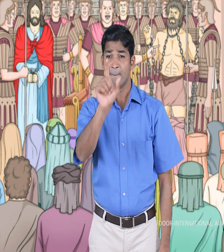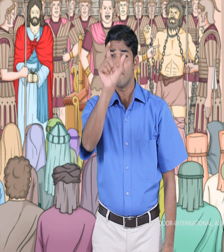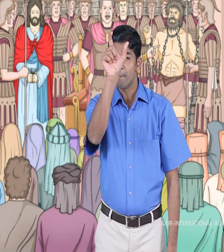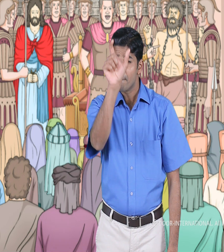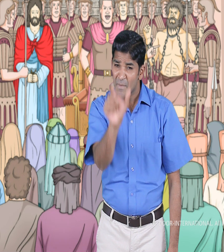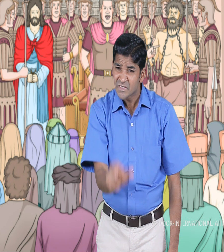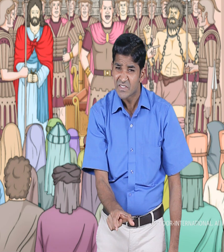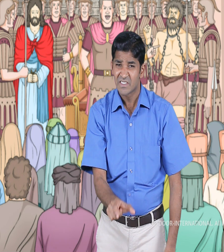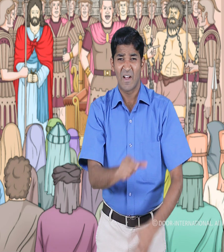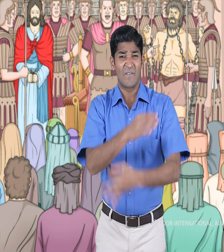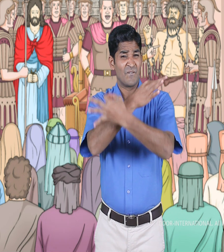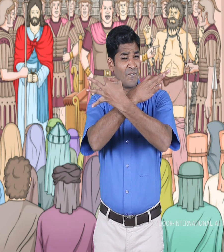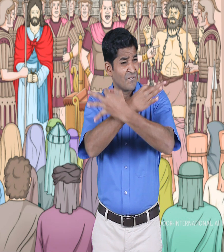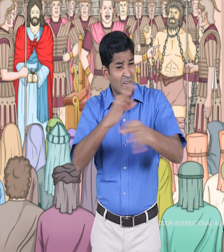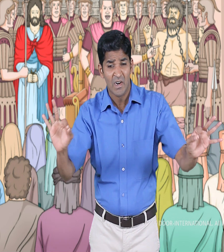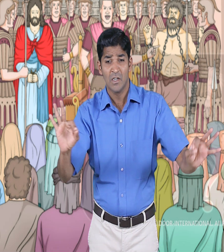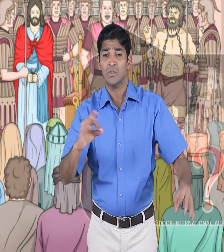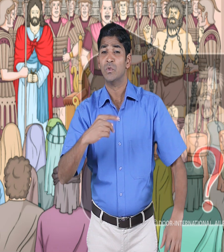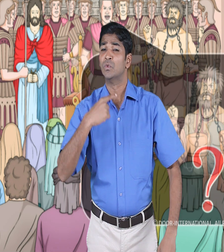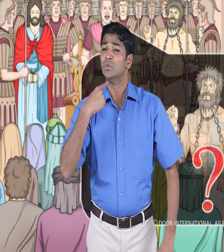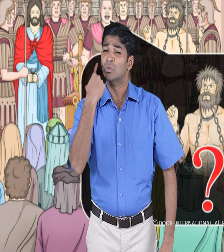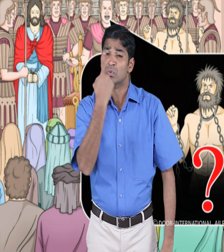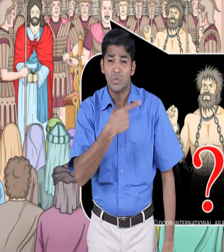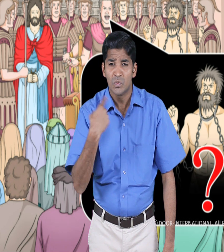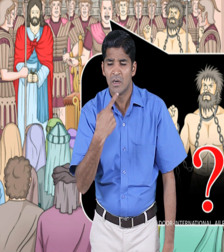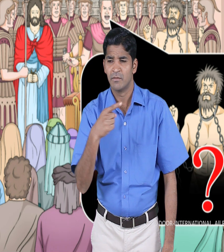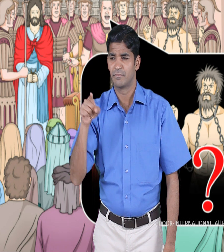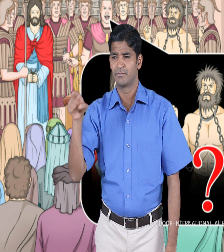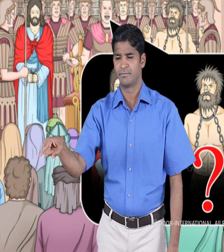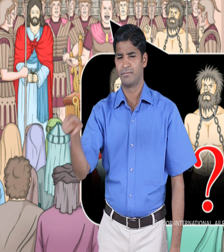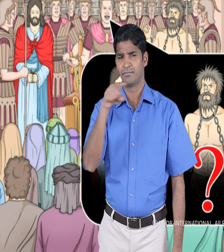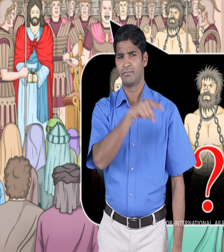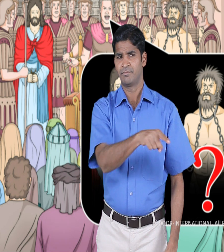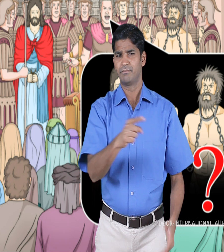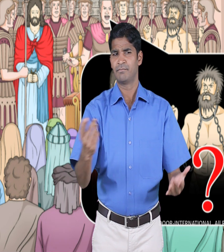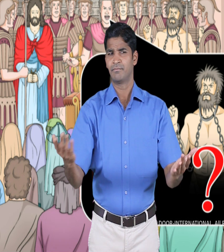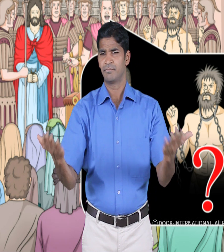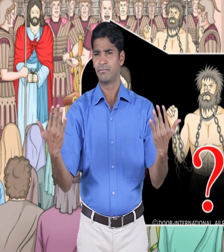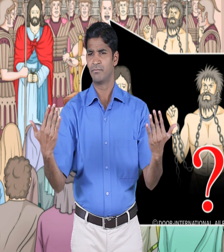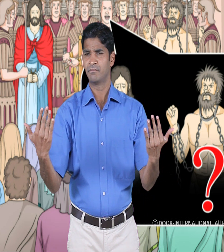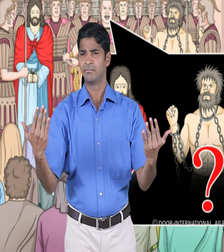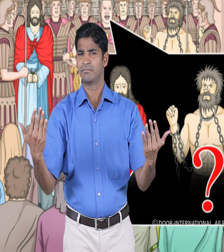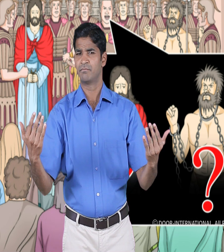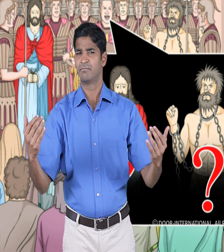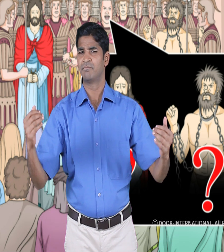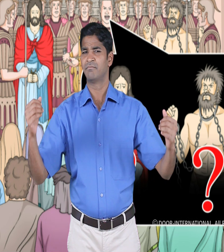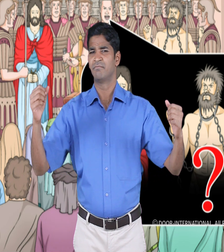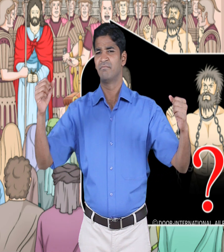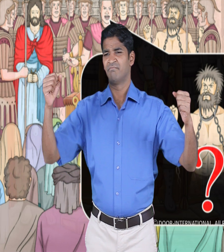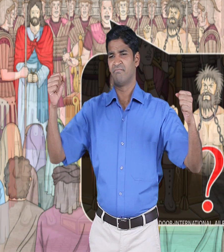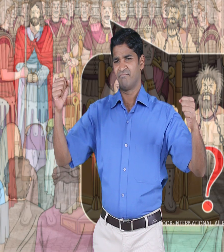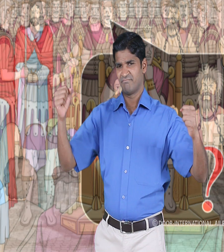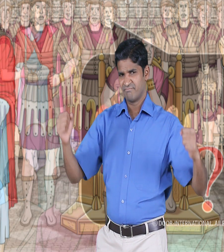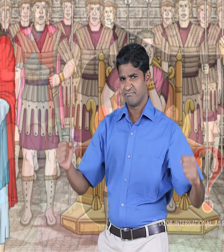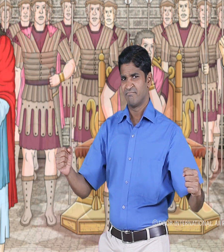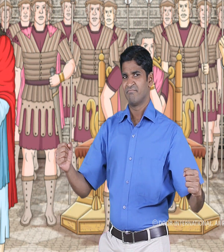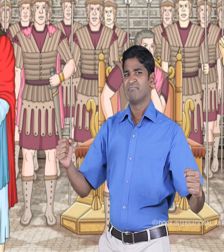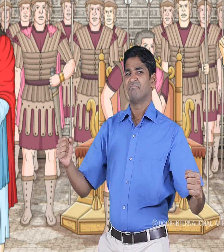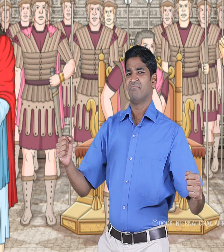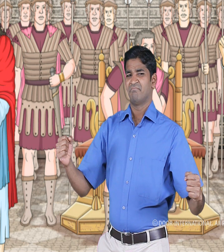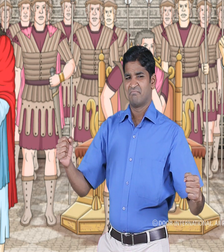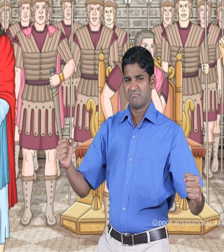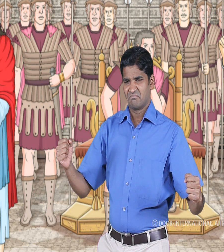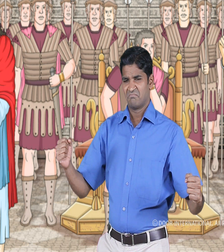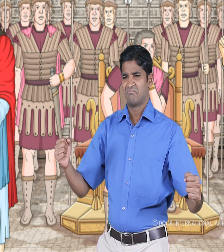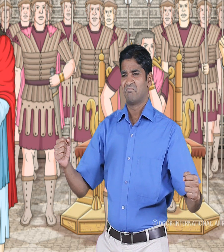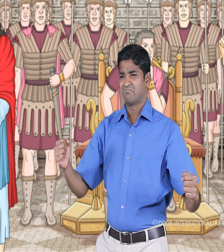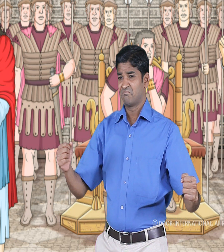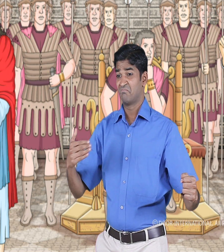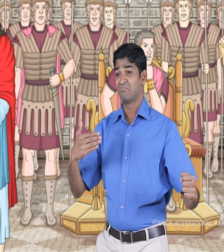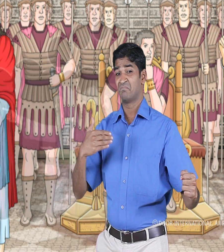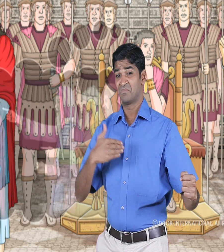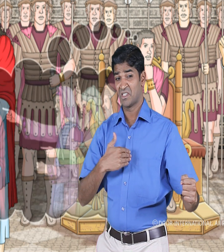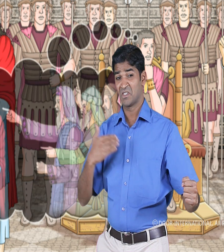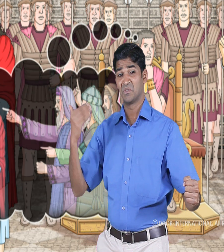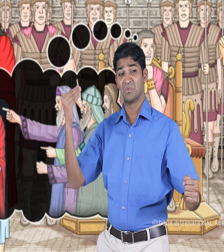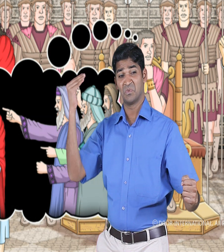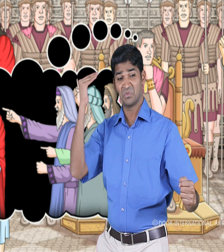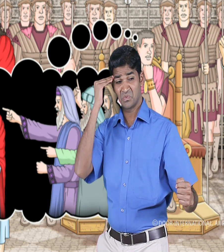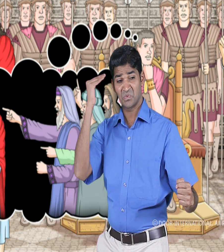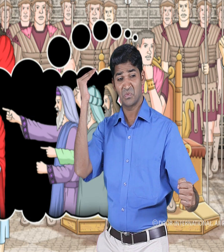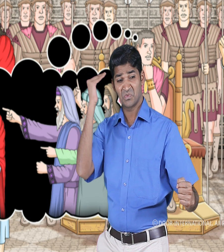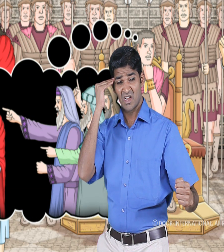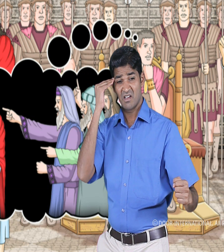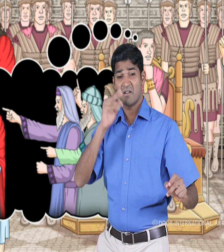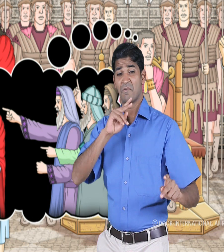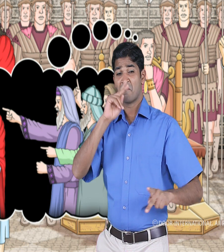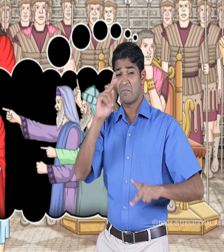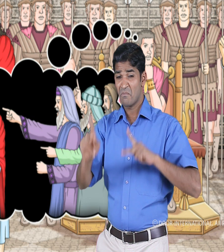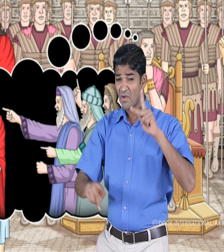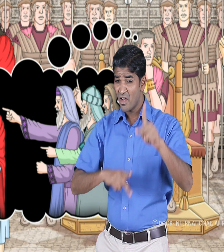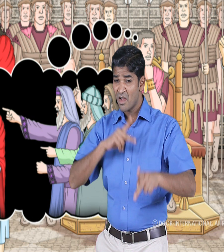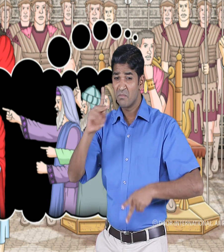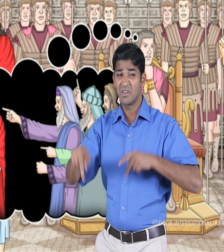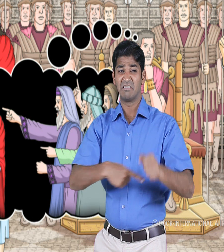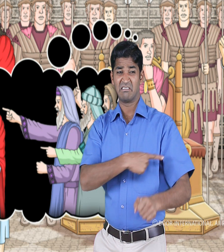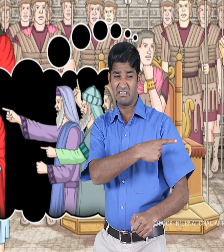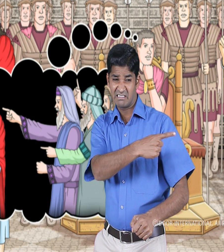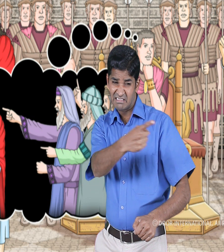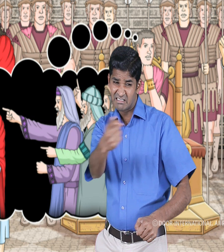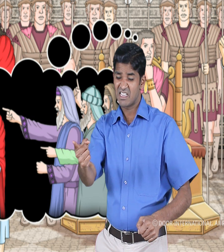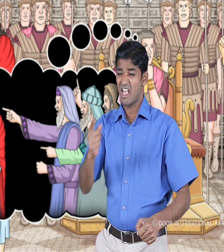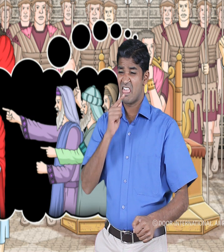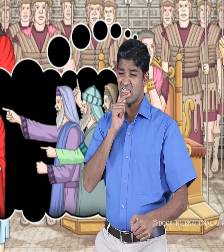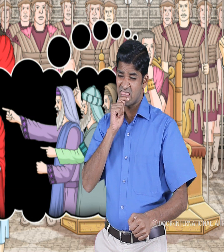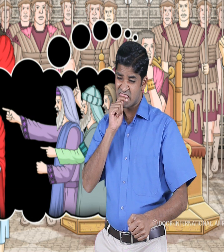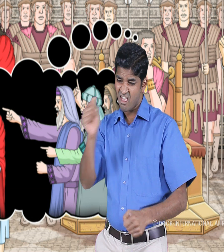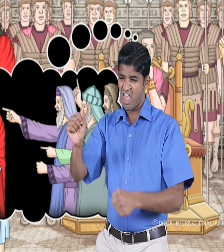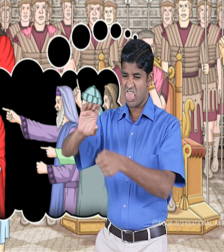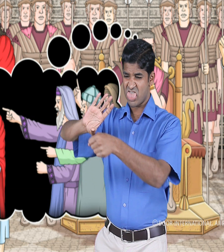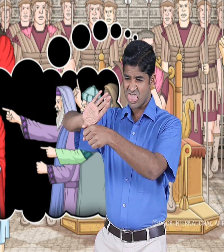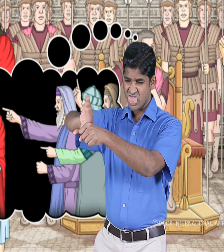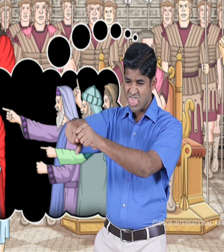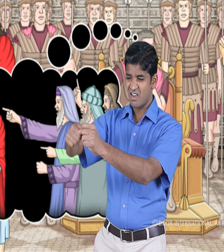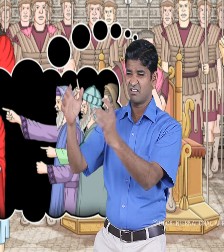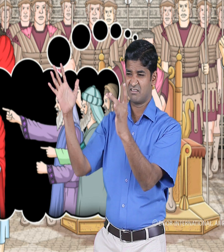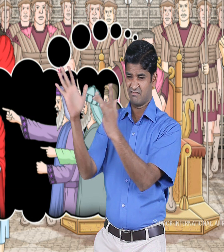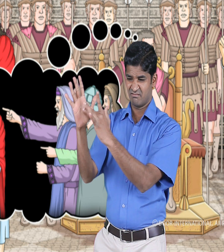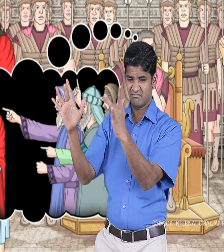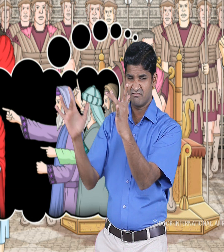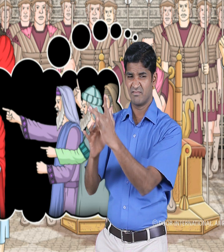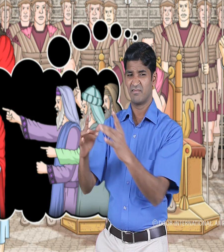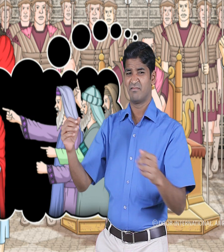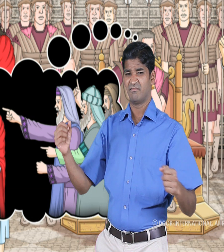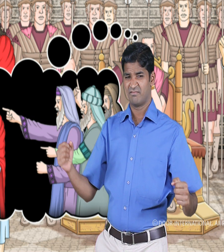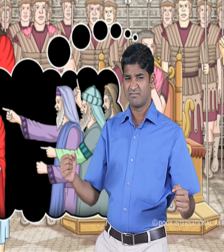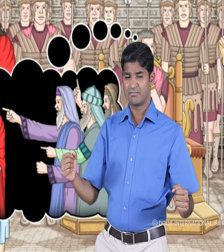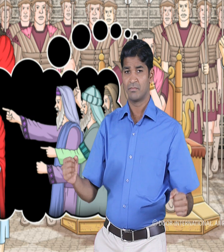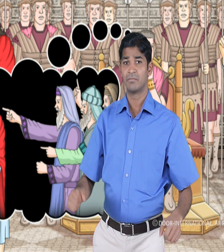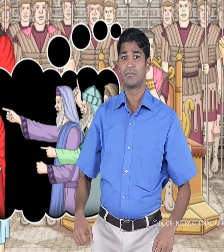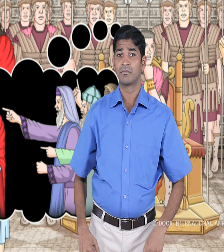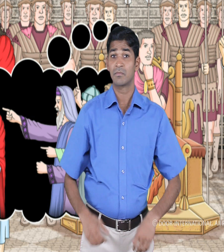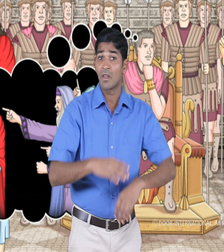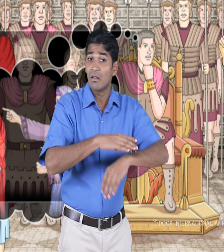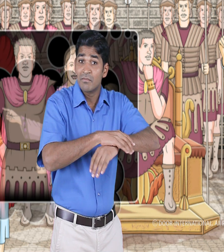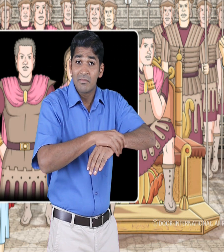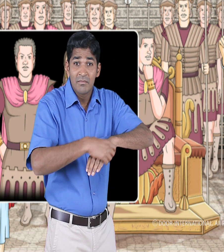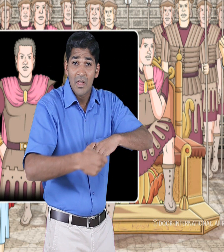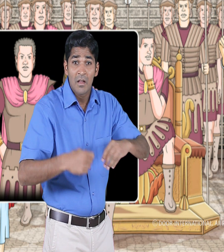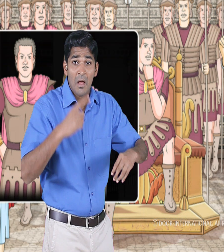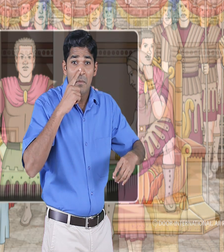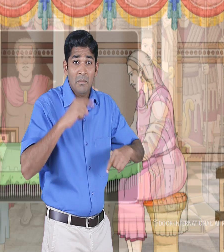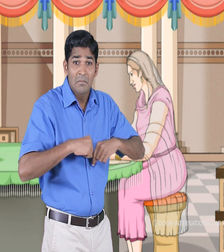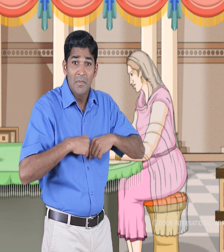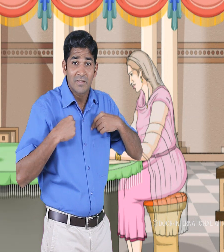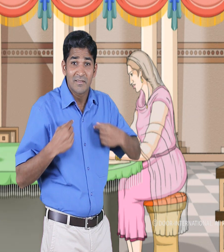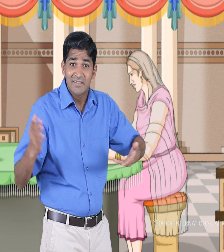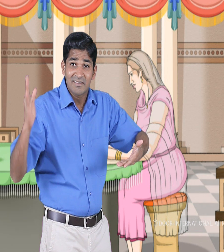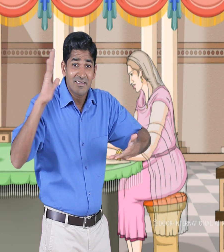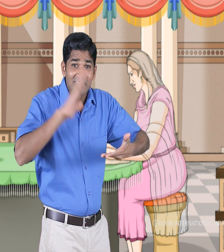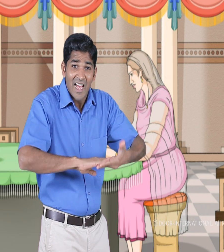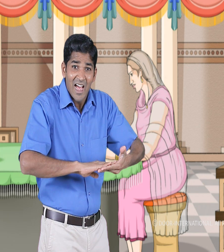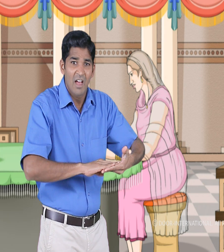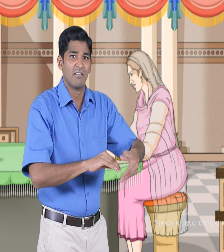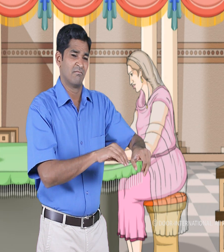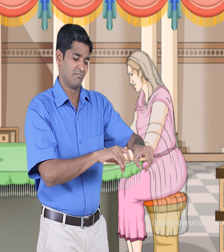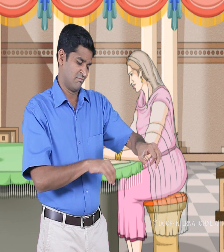So when the crowd had assembled, Pilate asked them, “Which one do you want me to release to you: Barabbas, or Jesus who is called Christ?” For he knew it was out of envy that they had handed Jesus over to him.